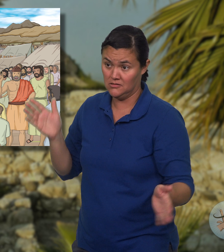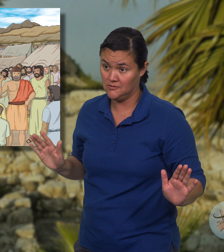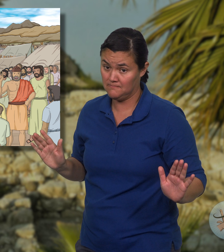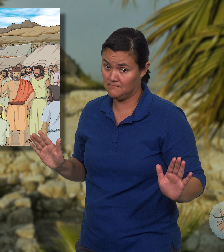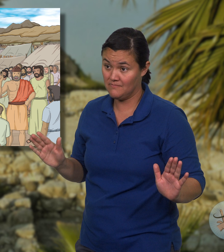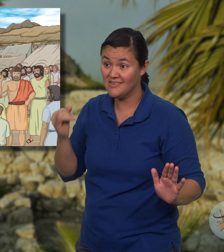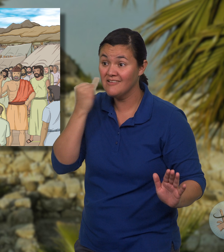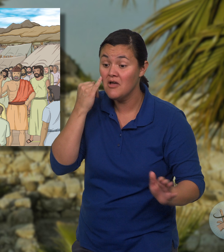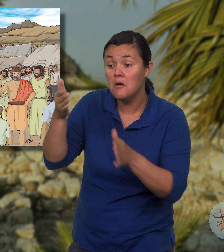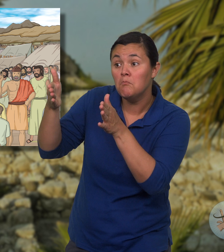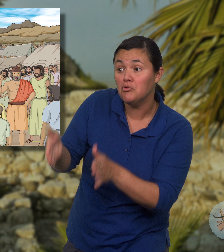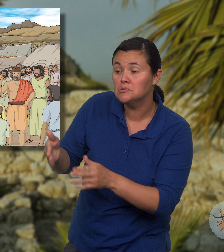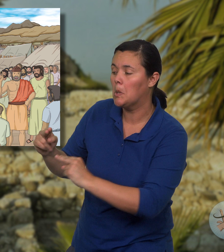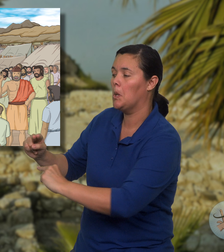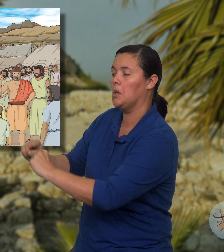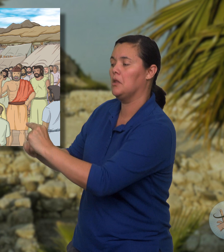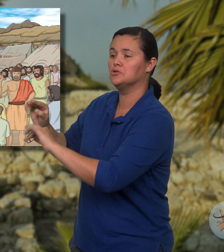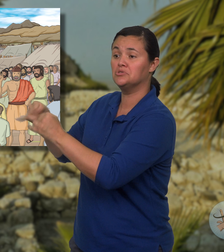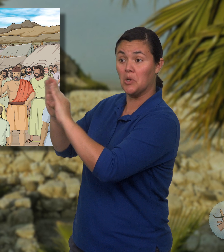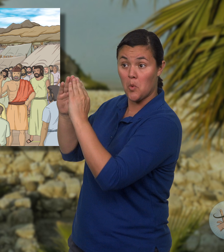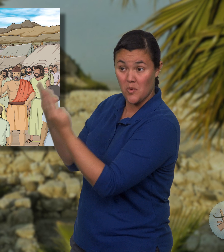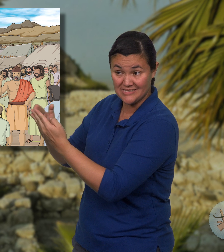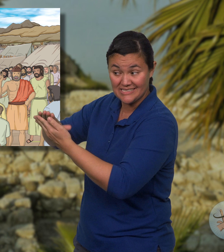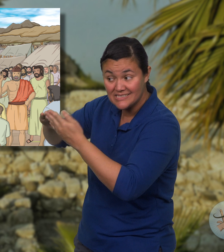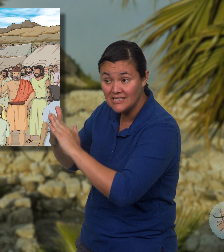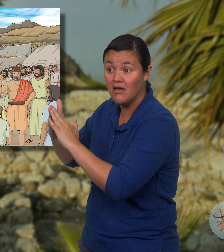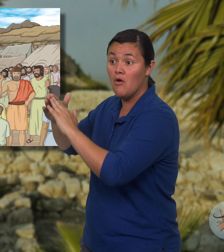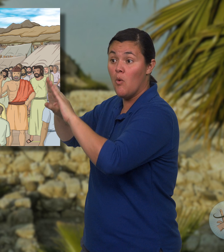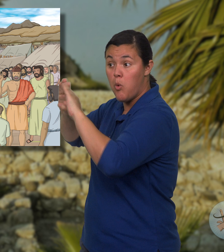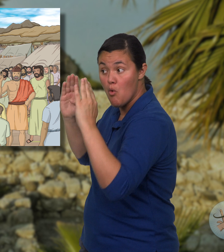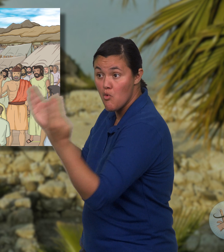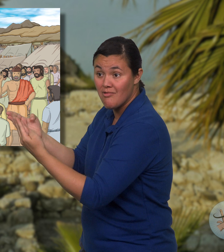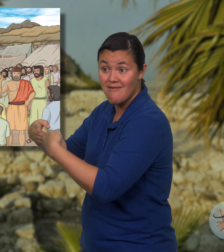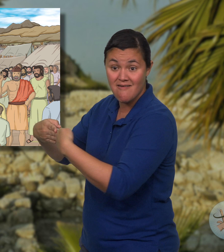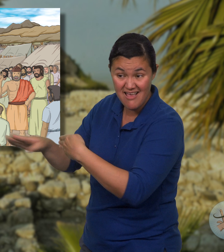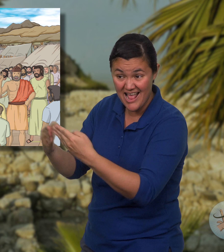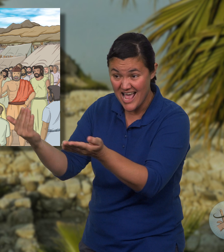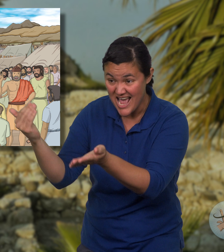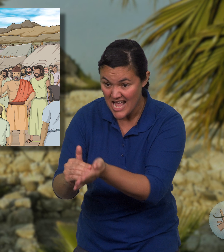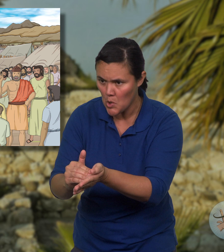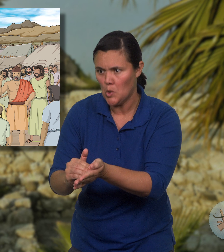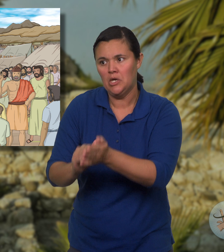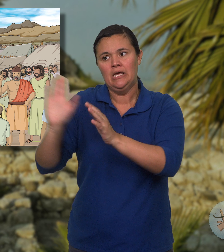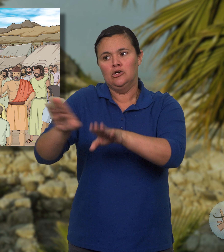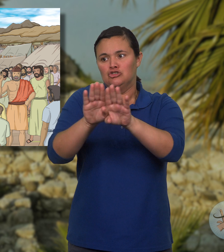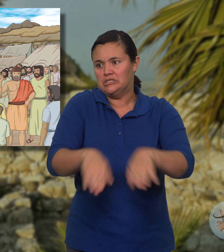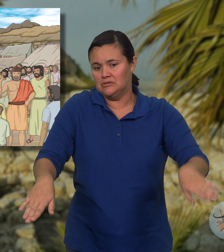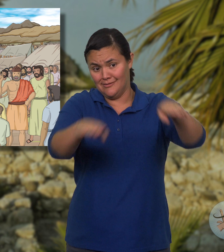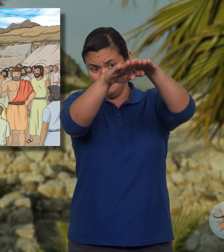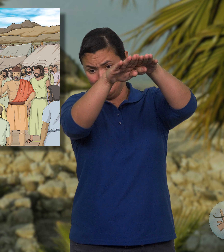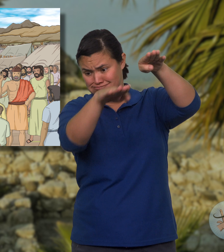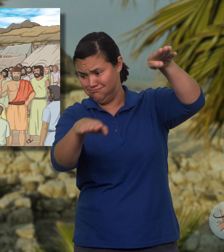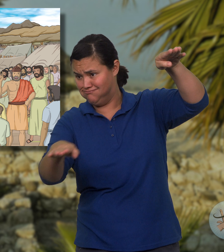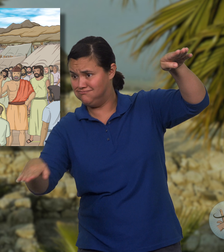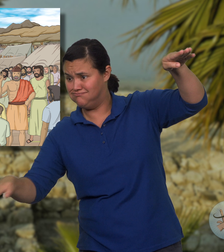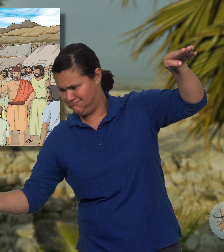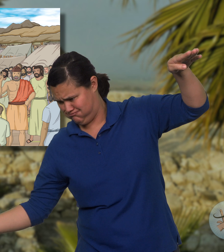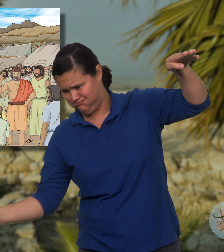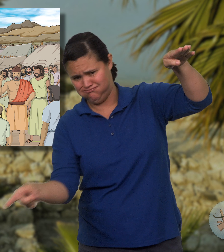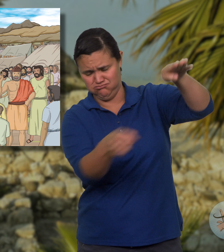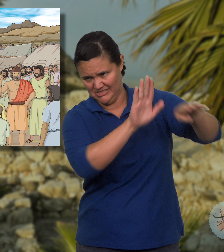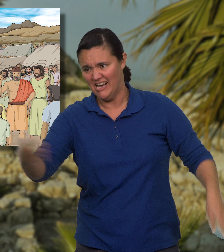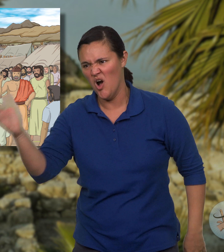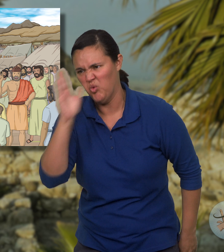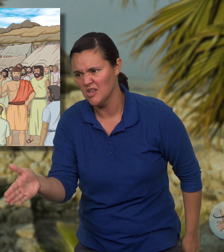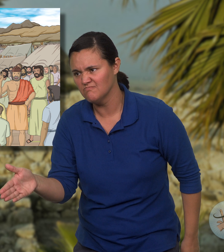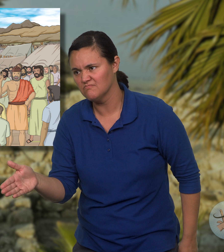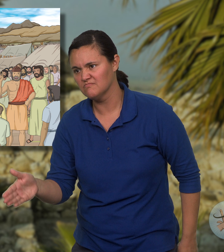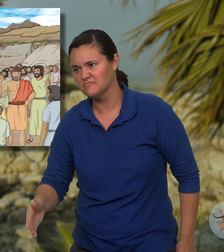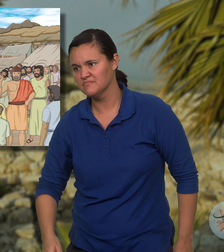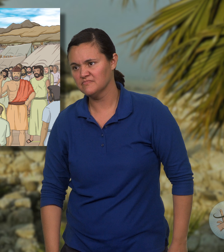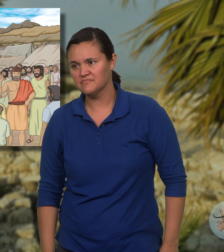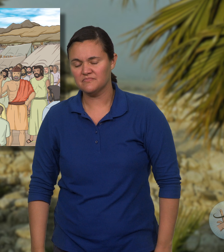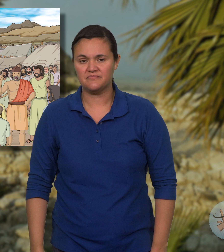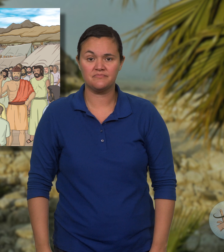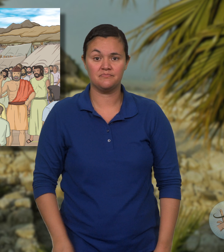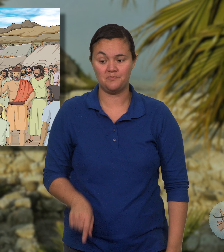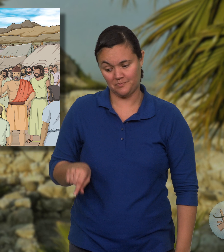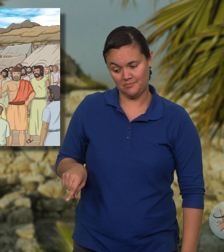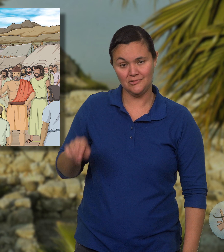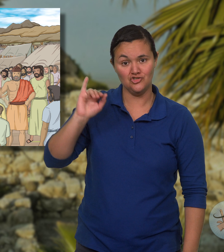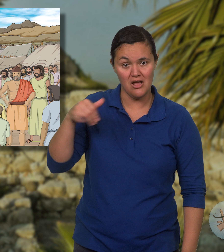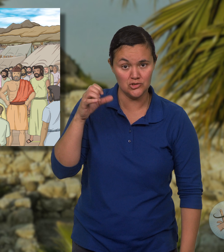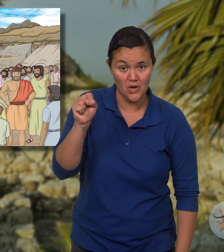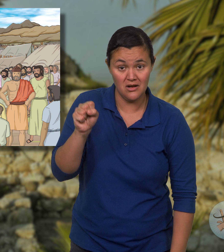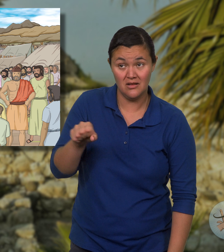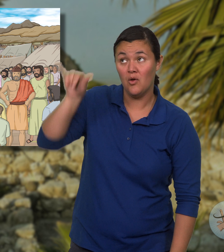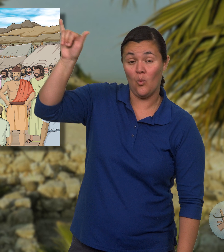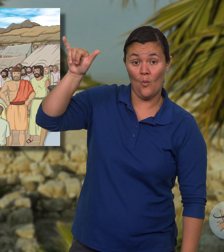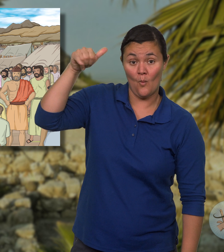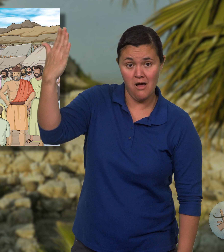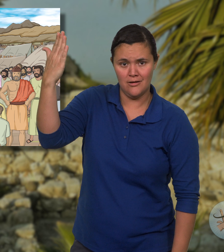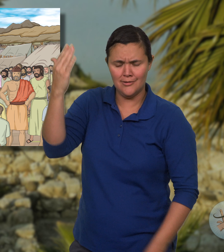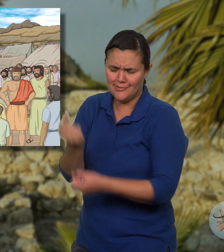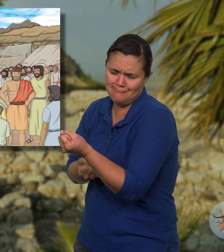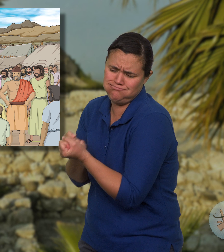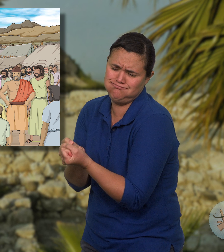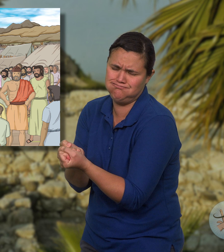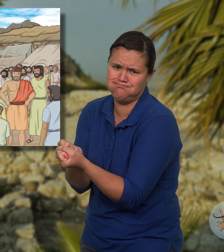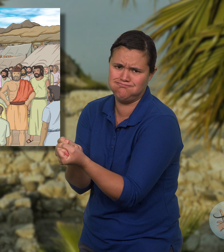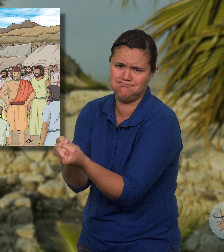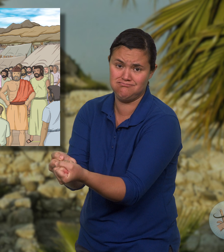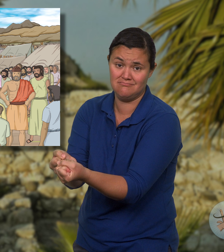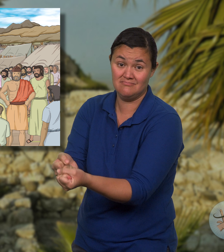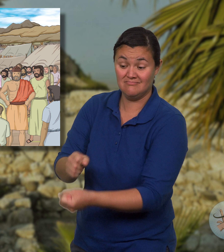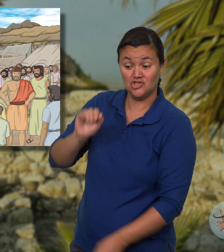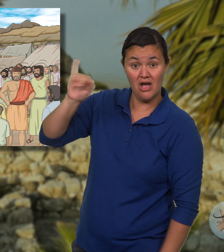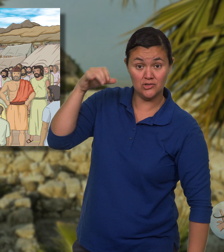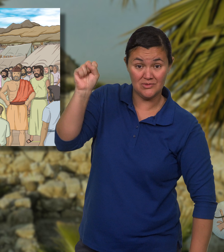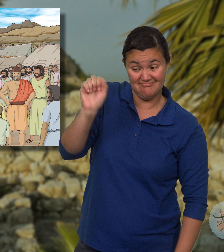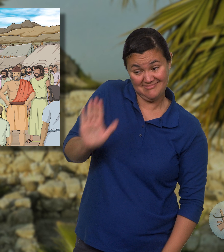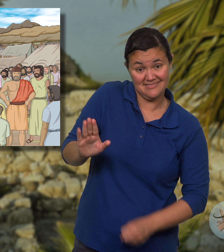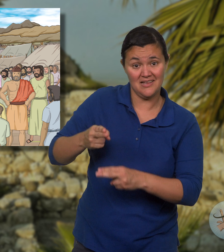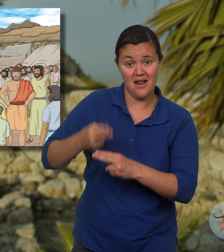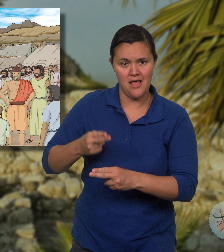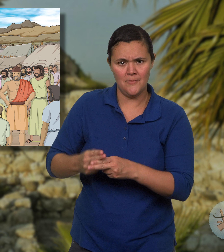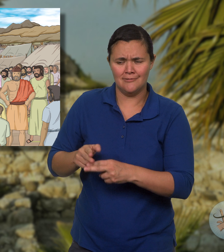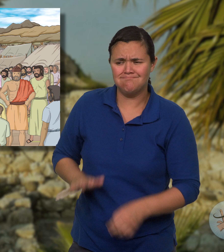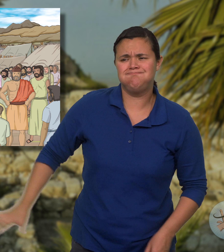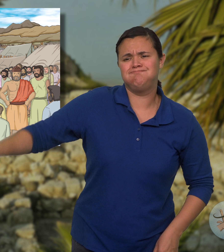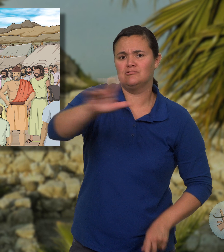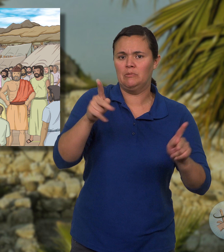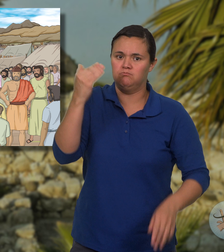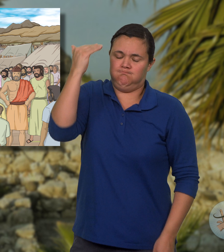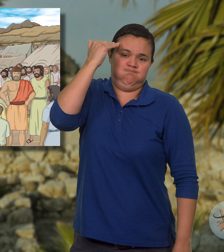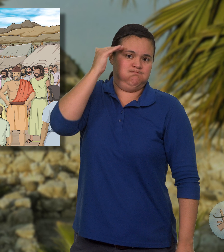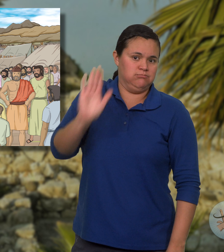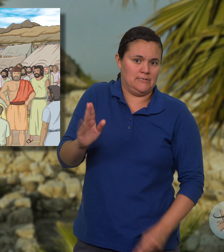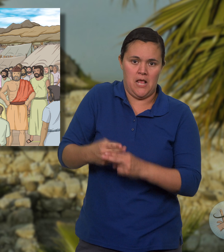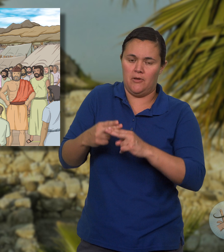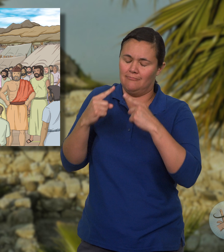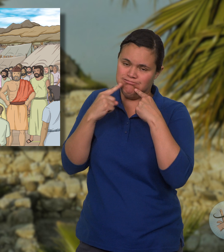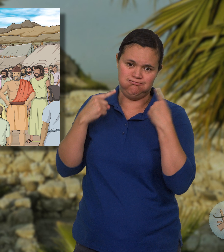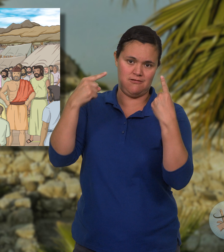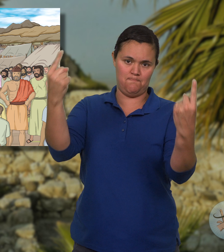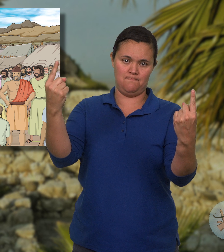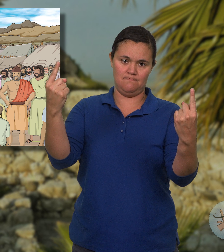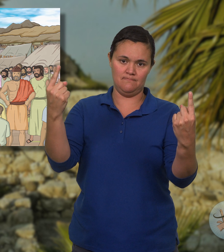at the cost of his firstborn he will lay its foundations; at the cost of his youngest he will set up its gates.”